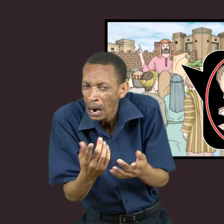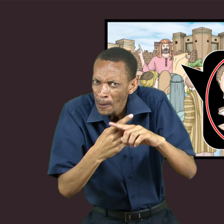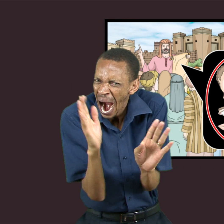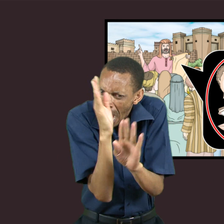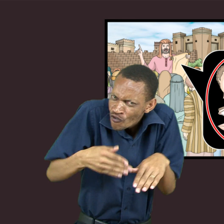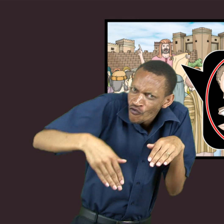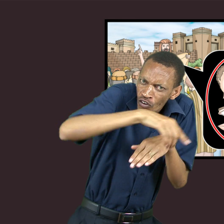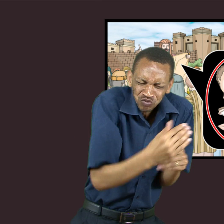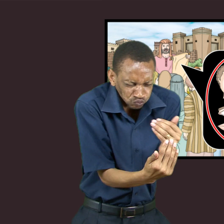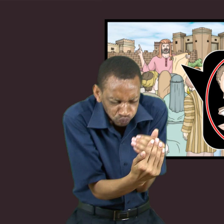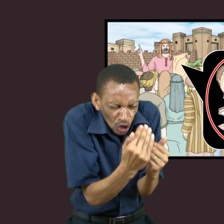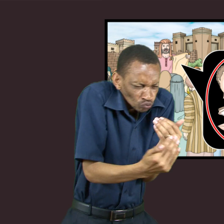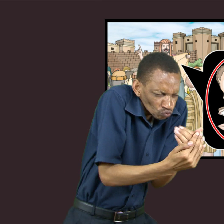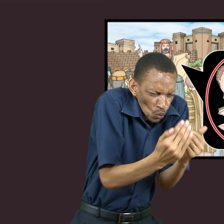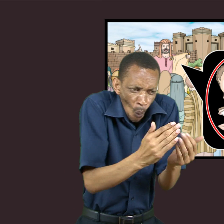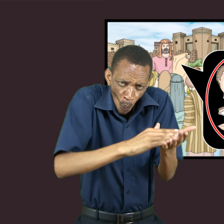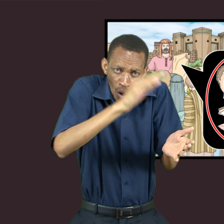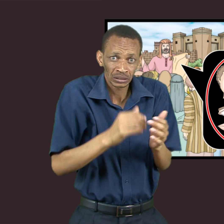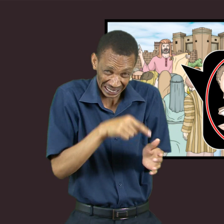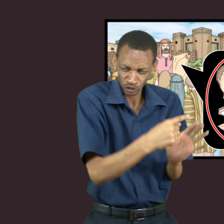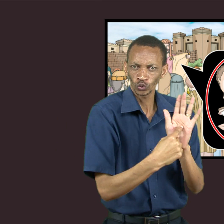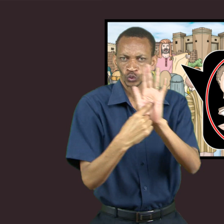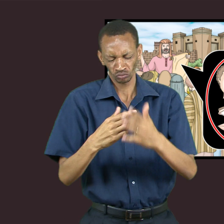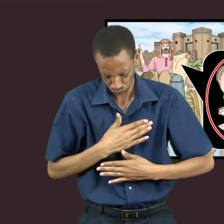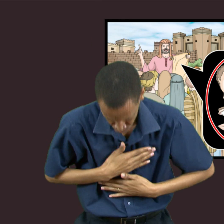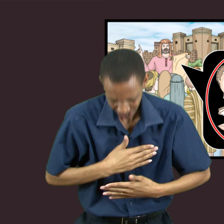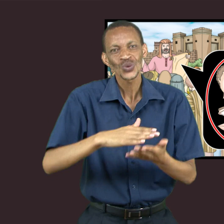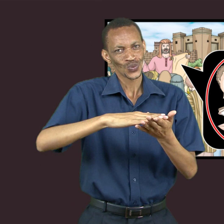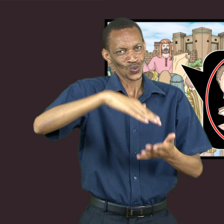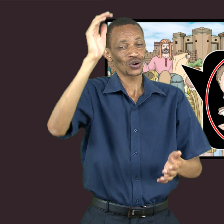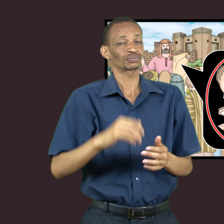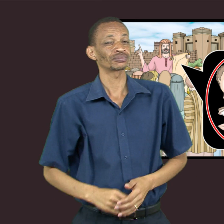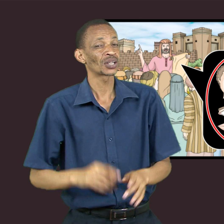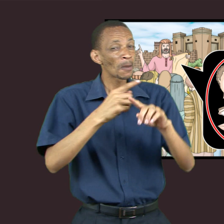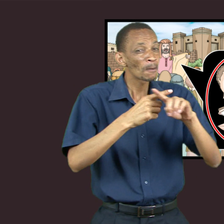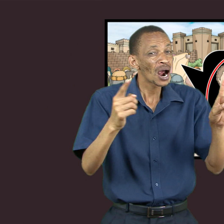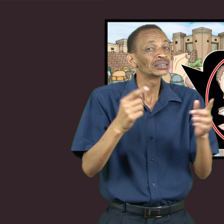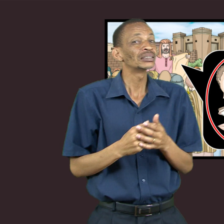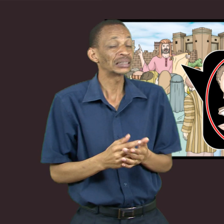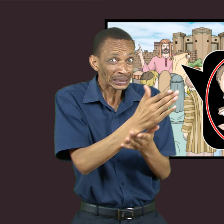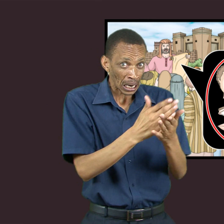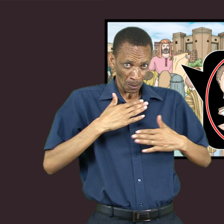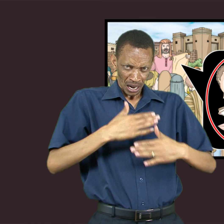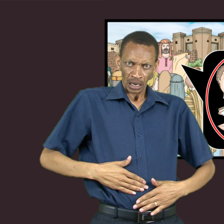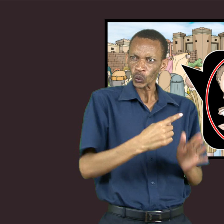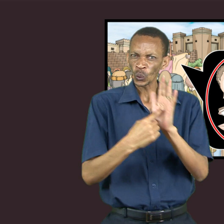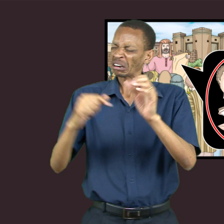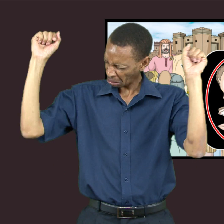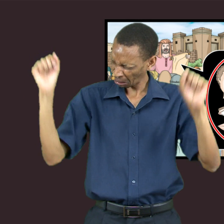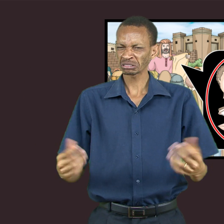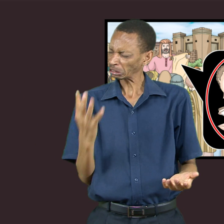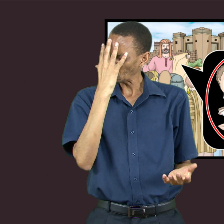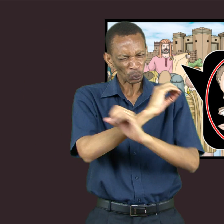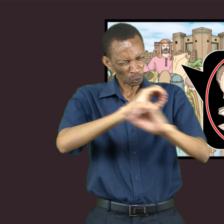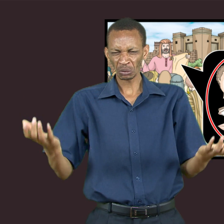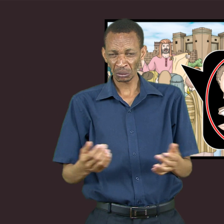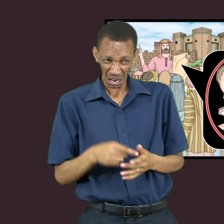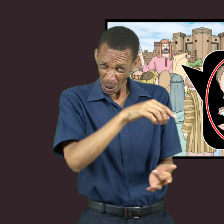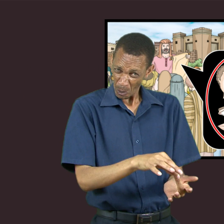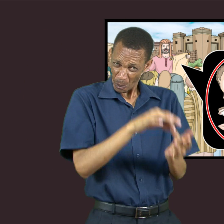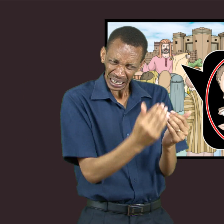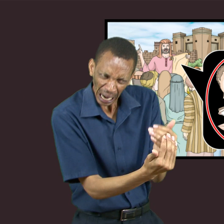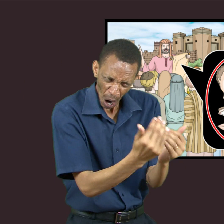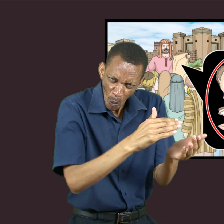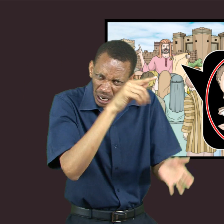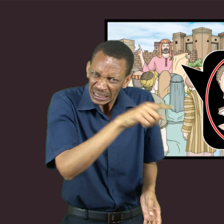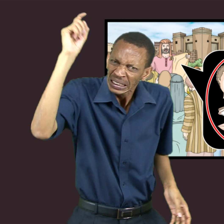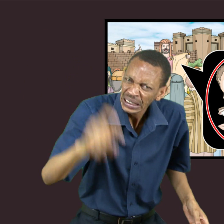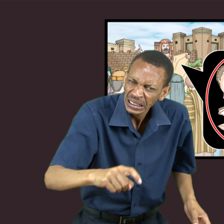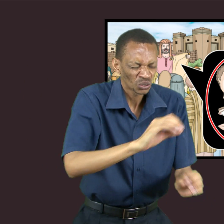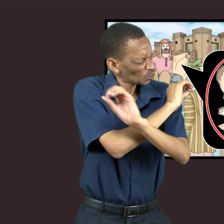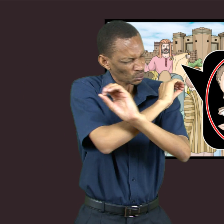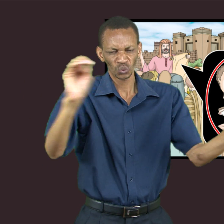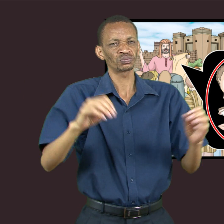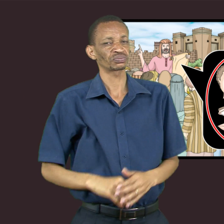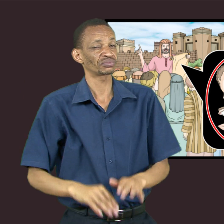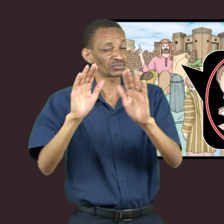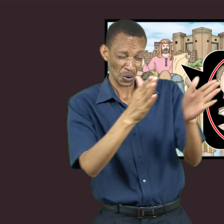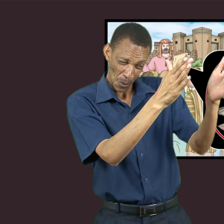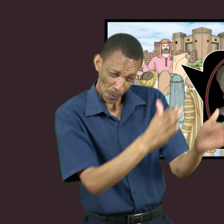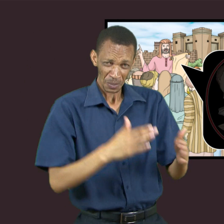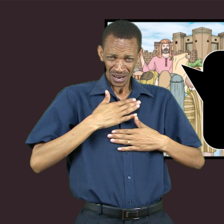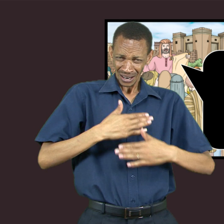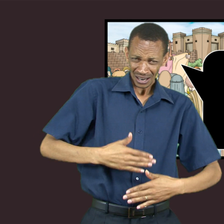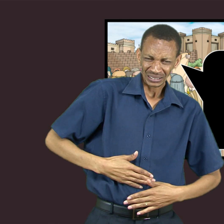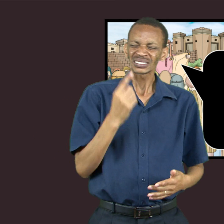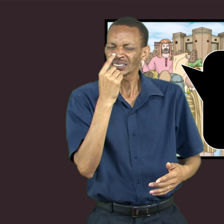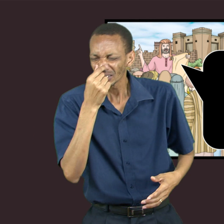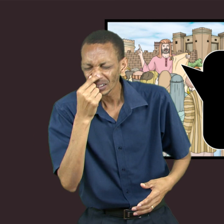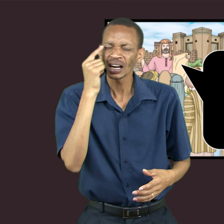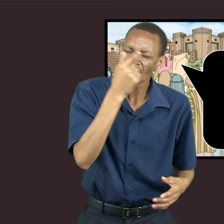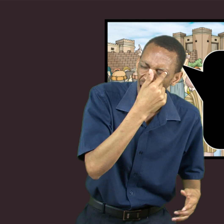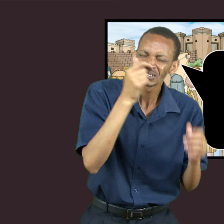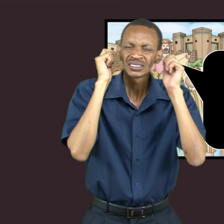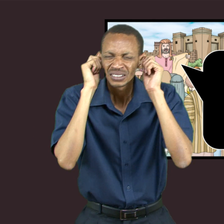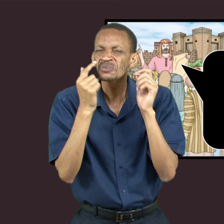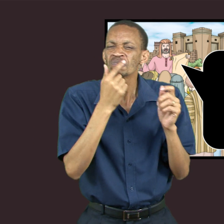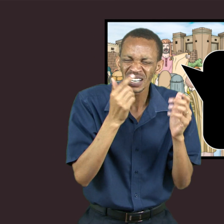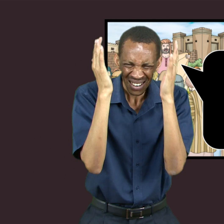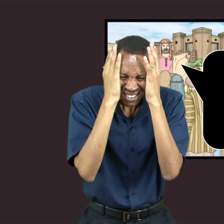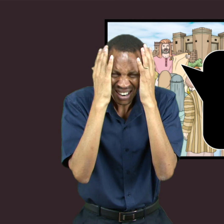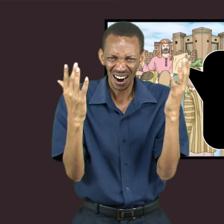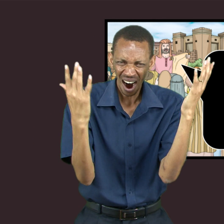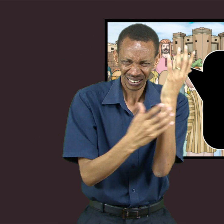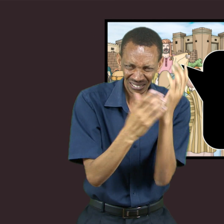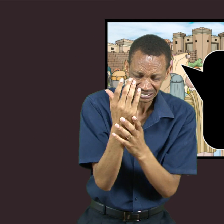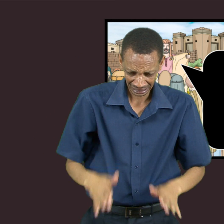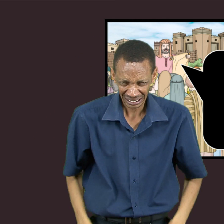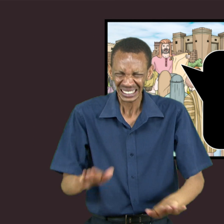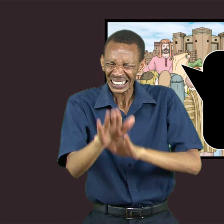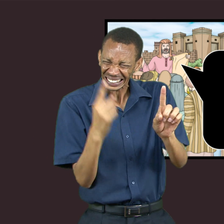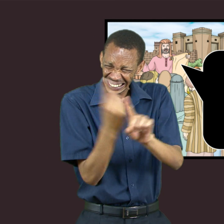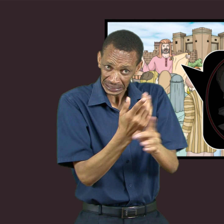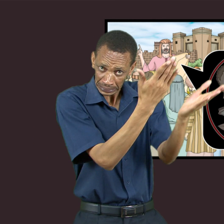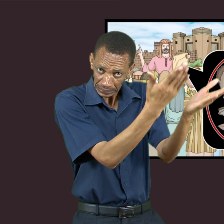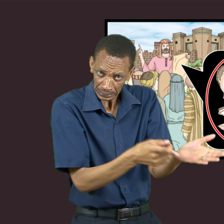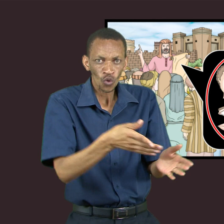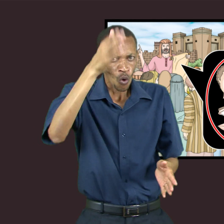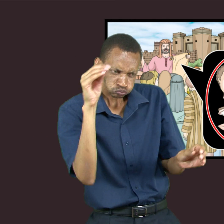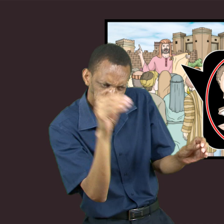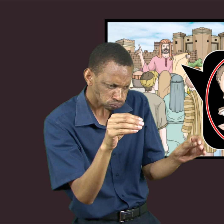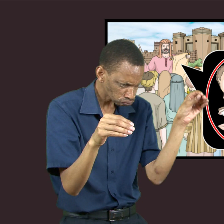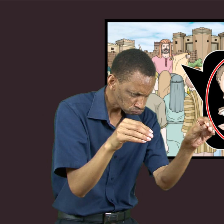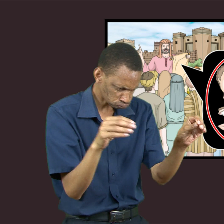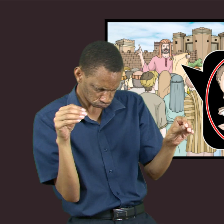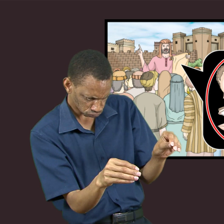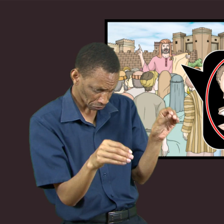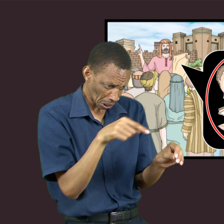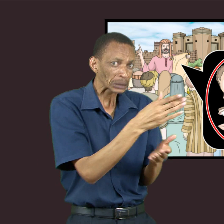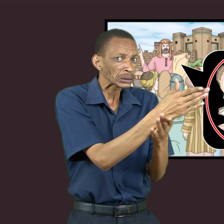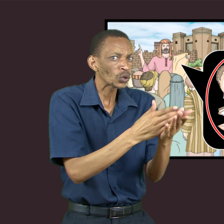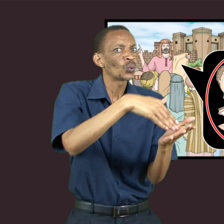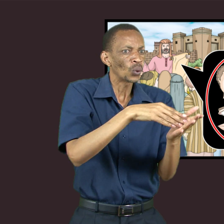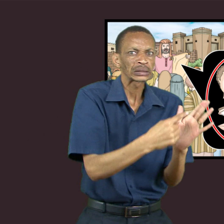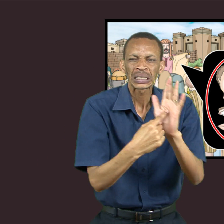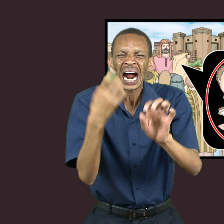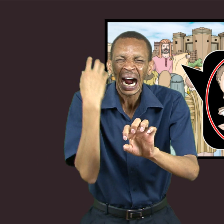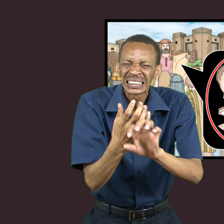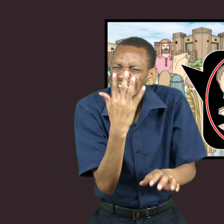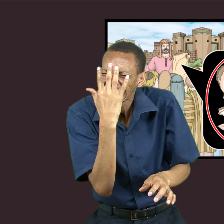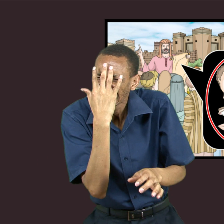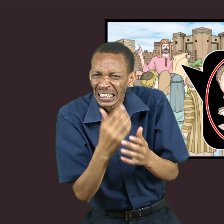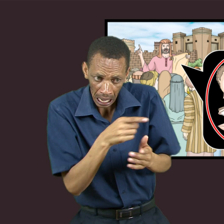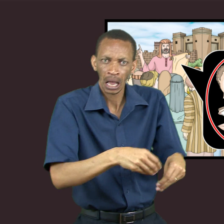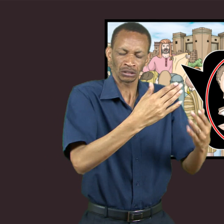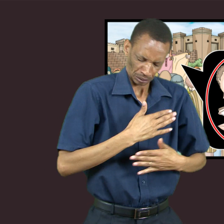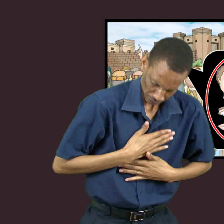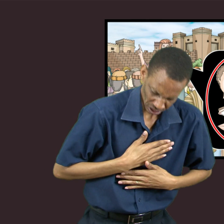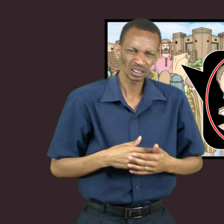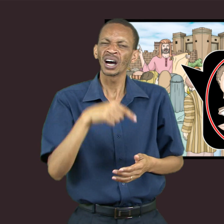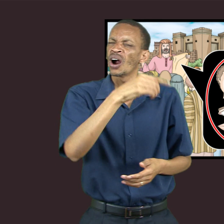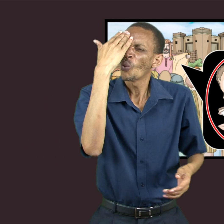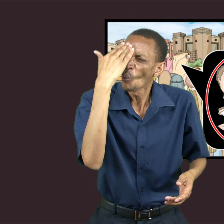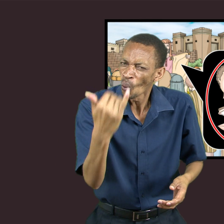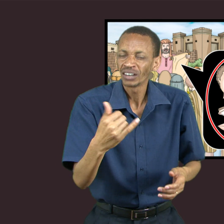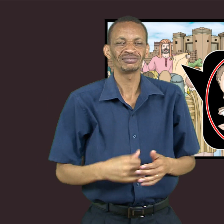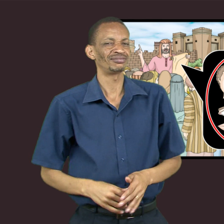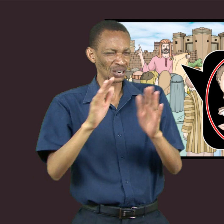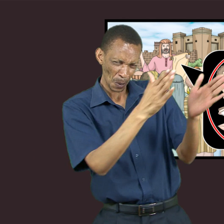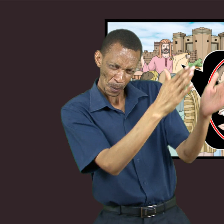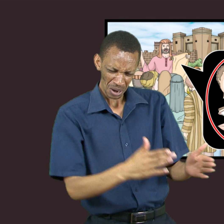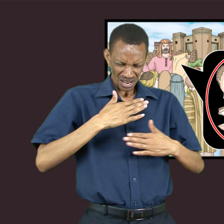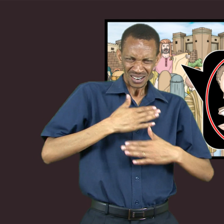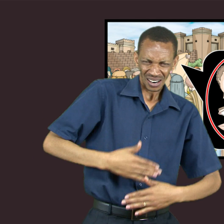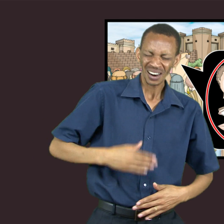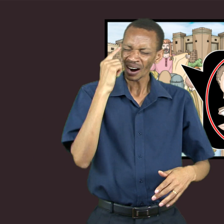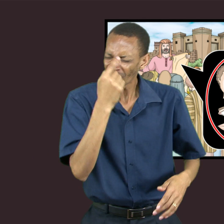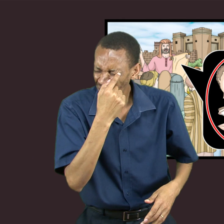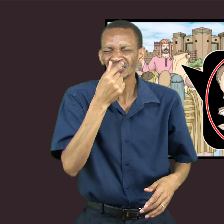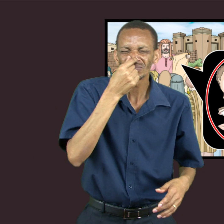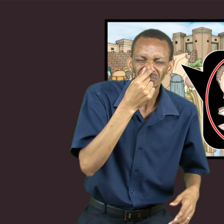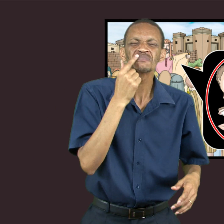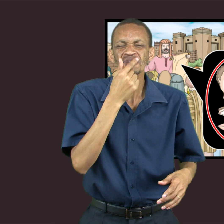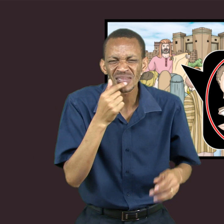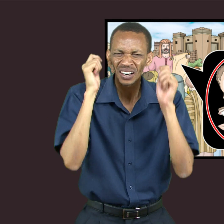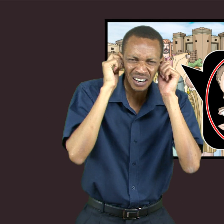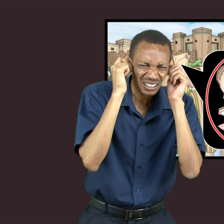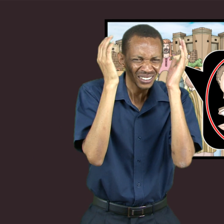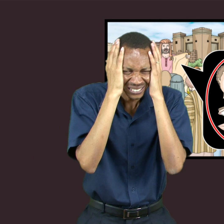And our unpresentable parts are treated with special modesty, whereas our presentable parts have no such need.